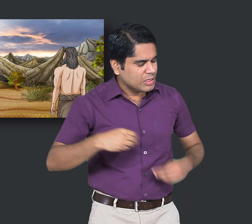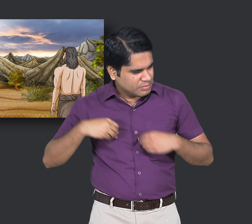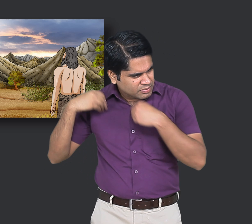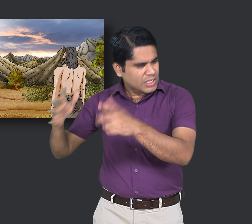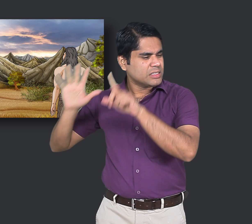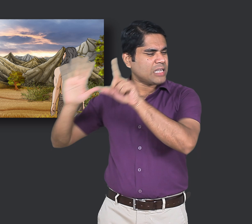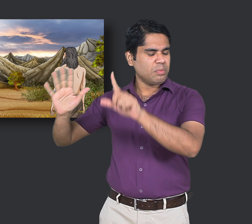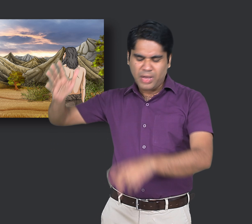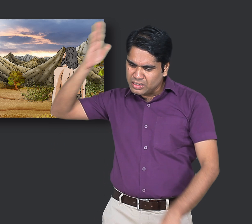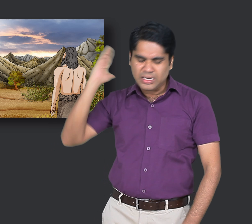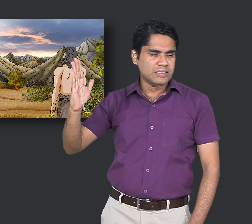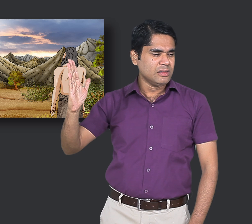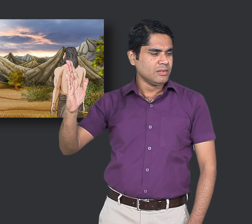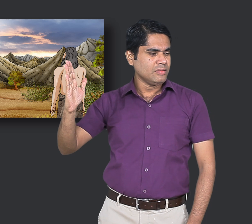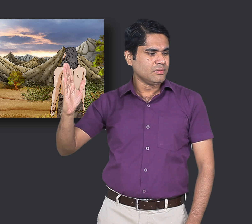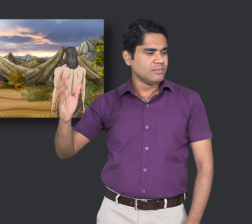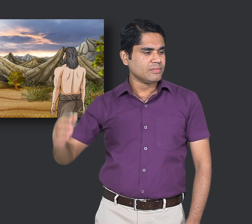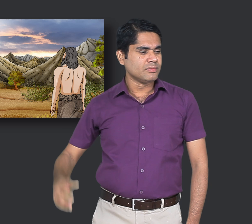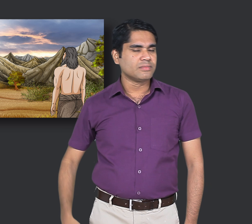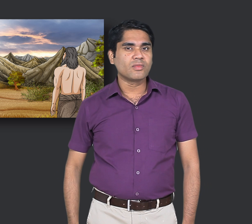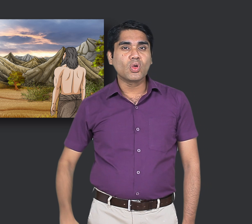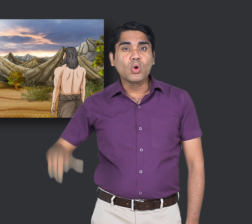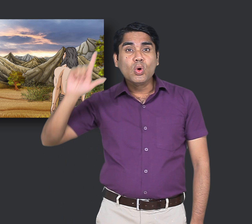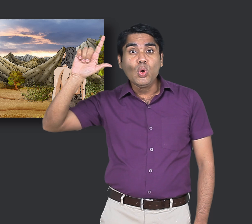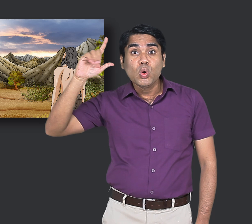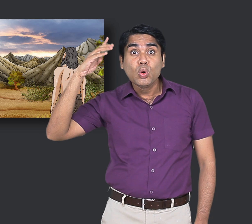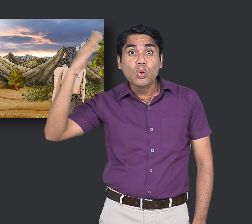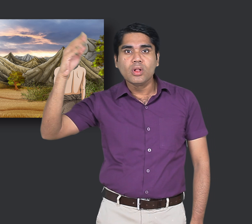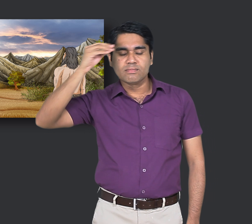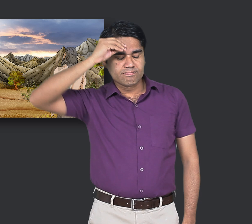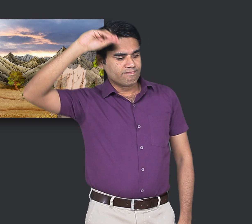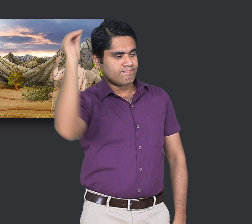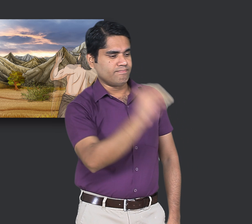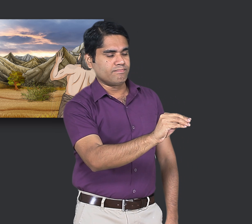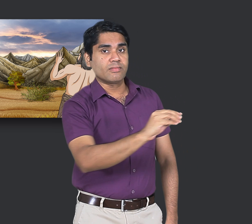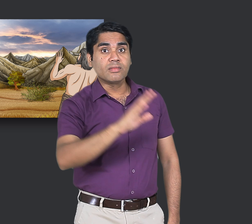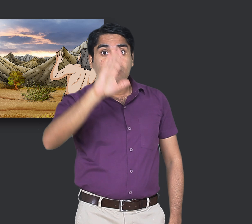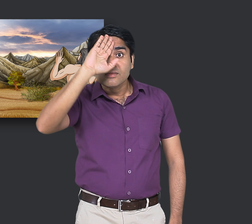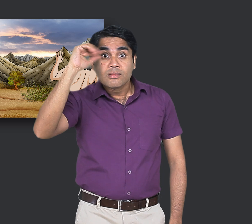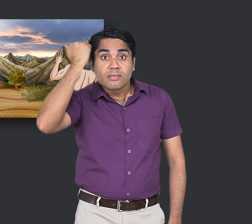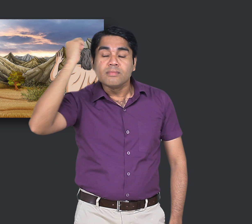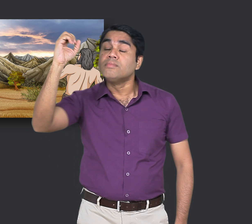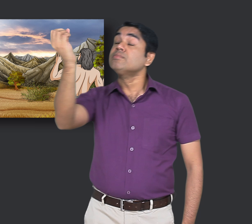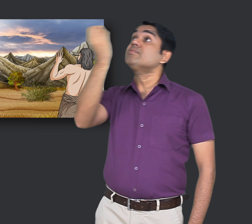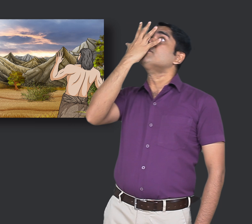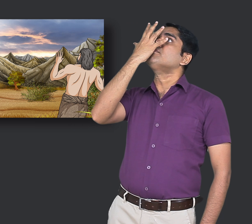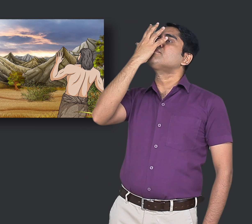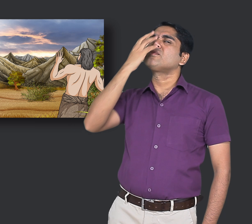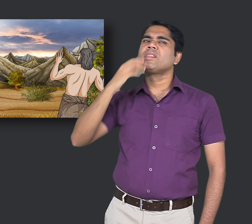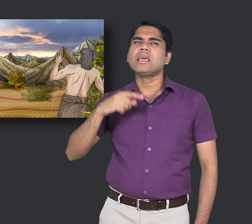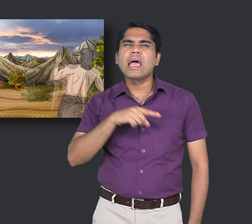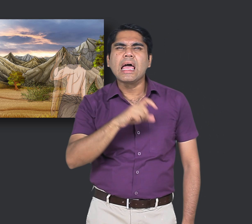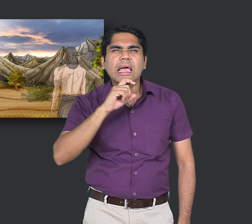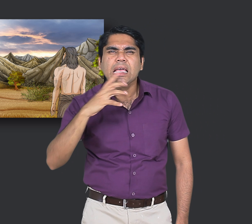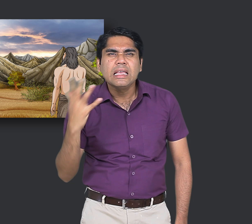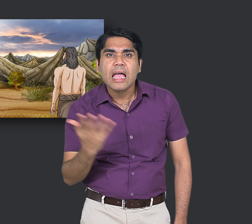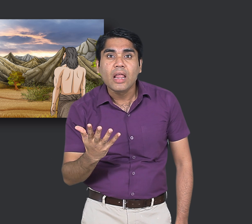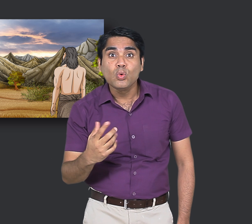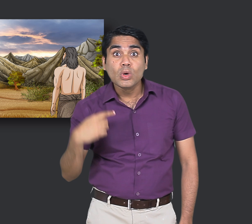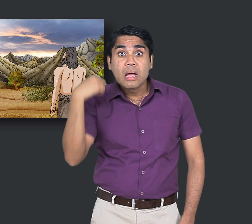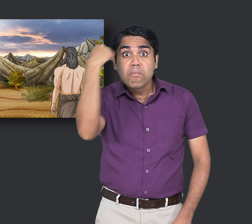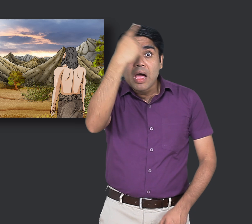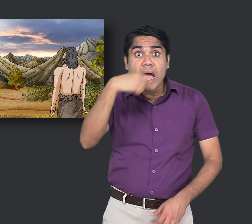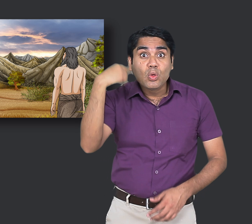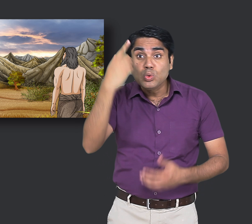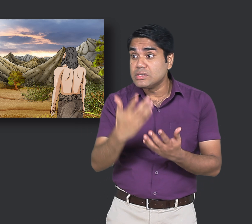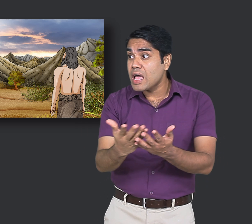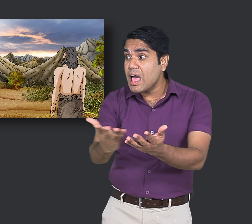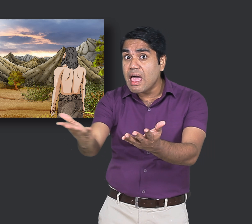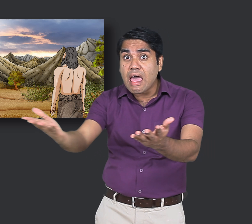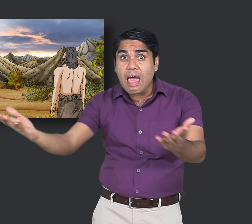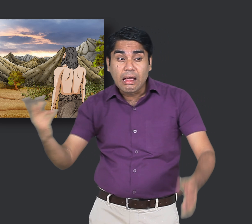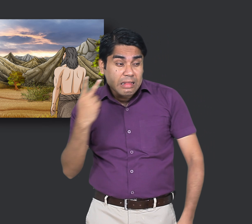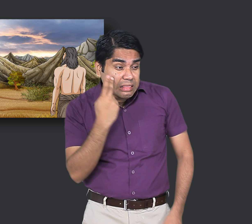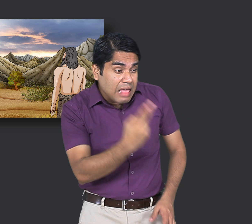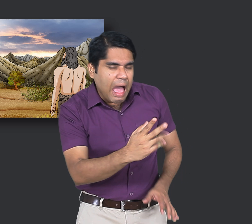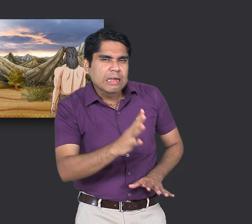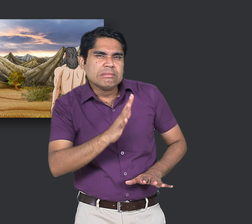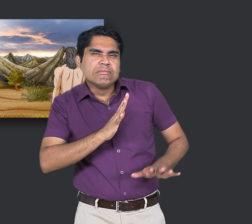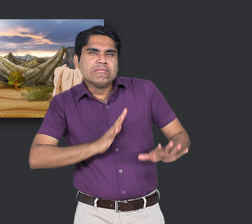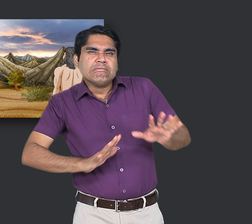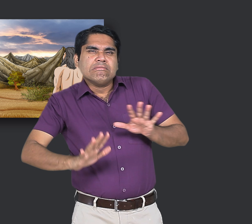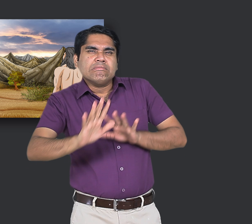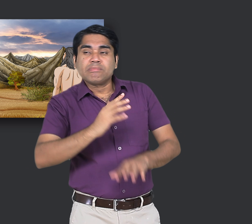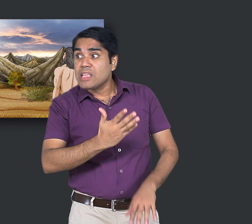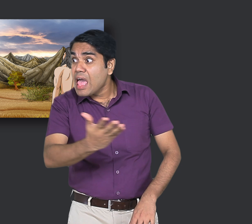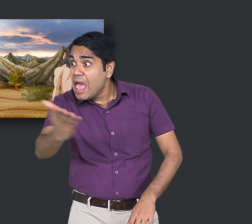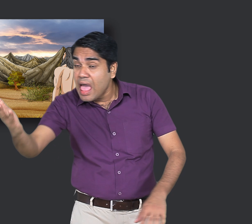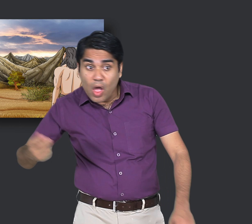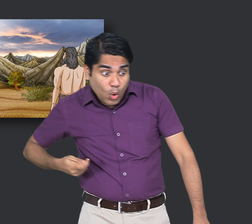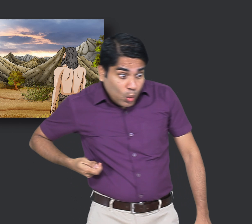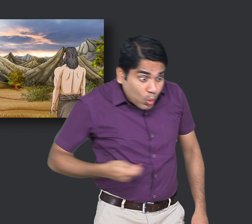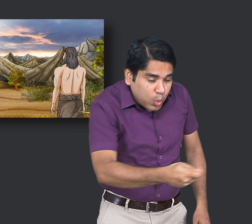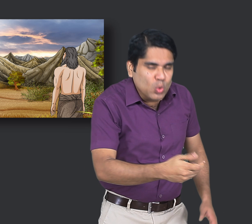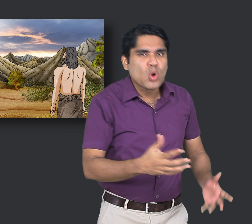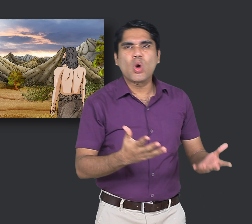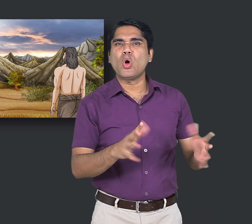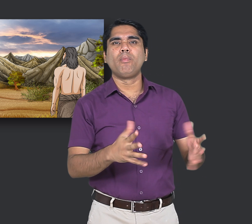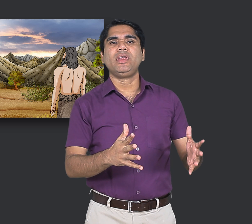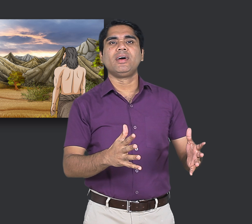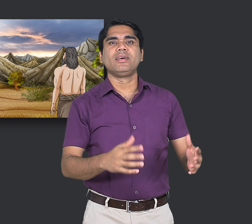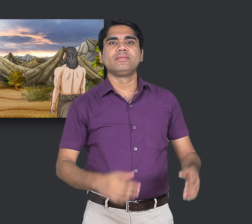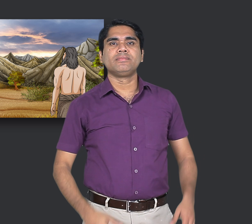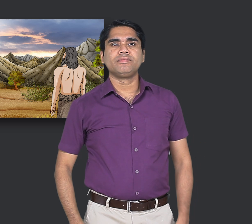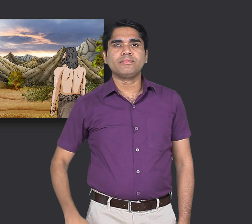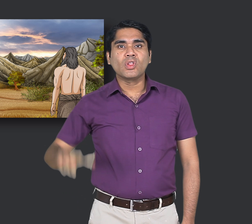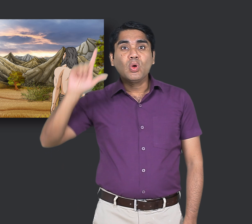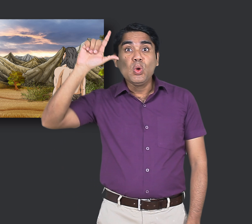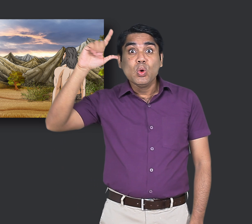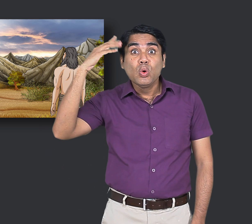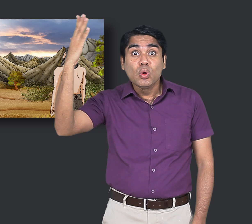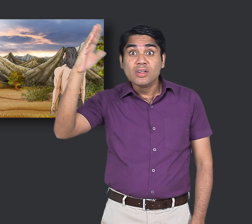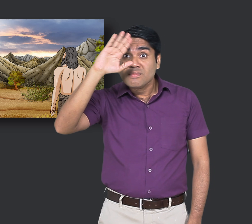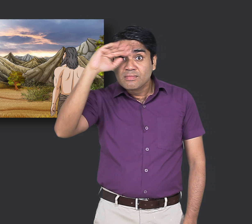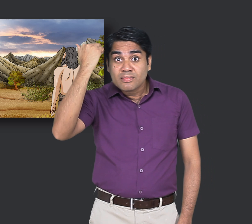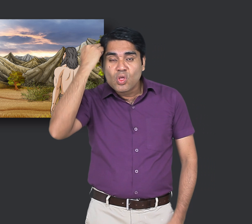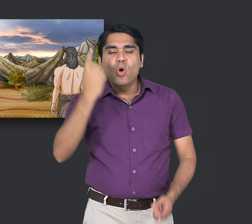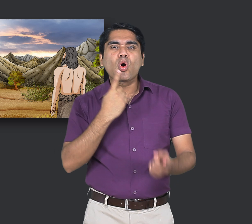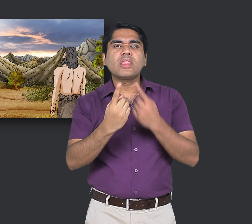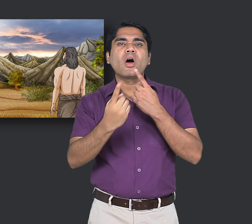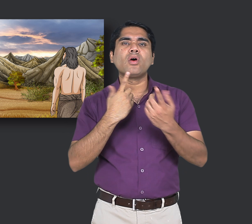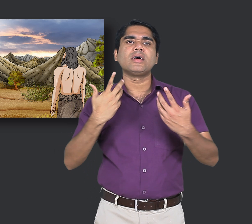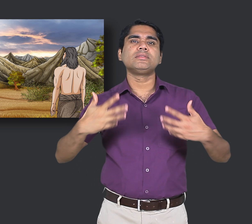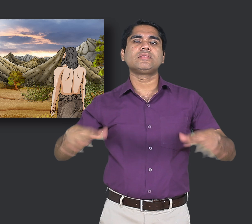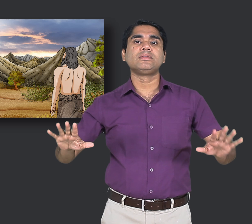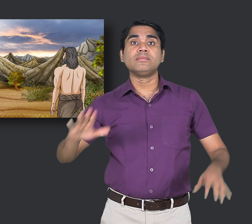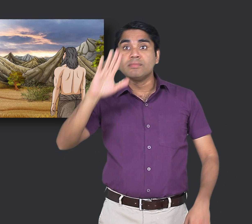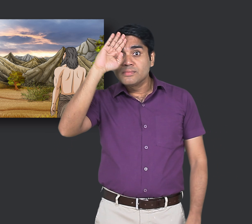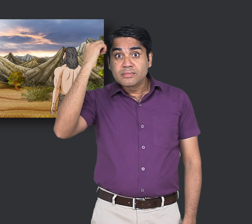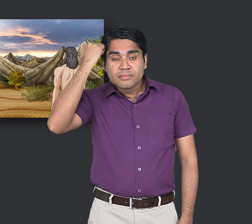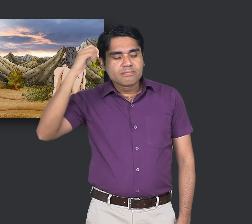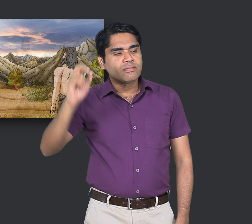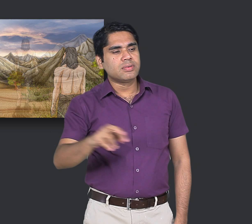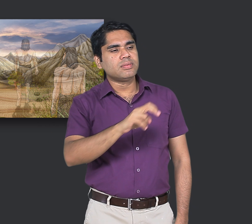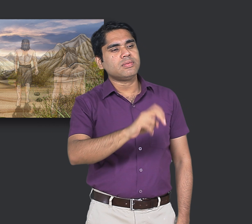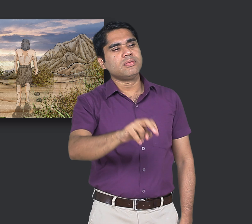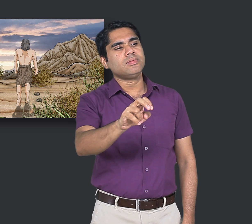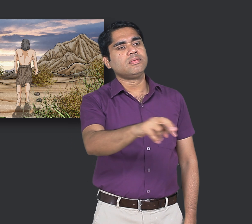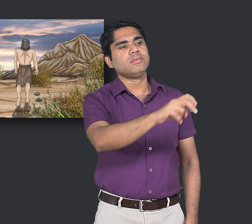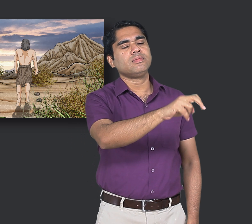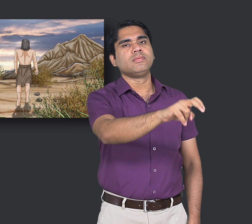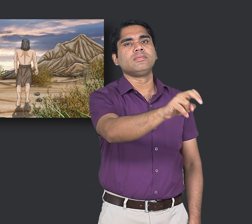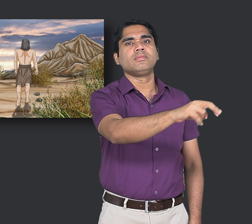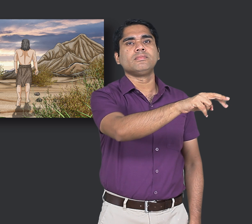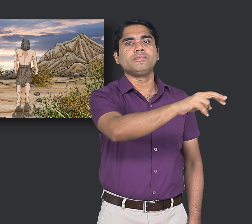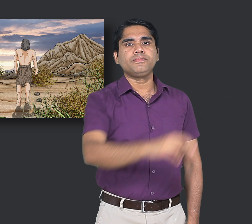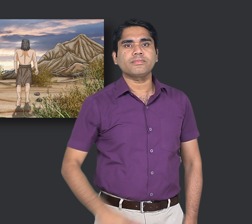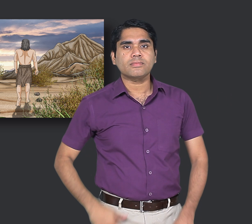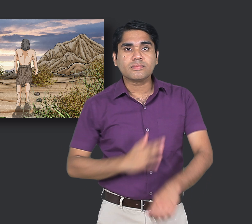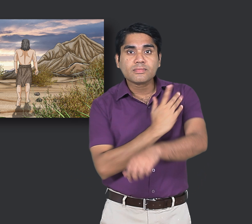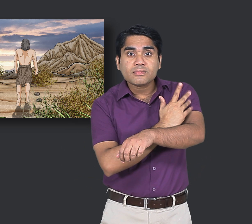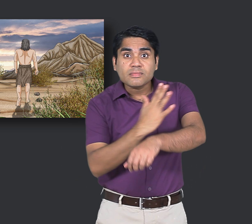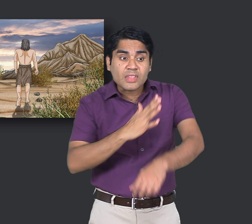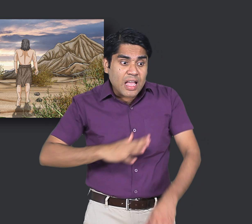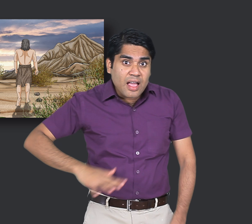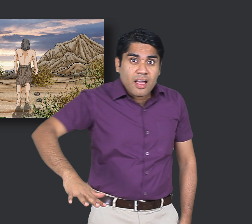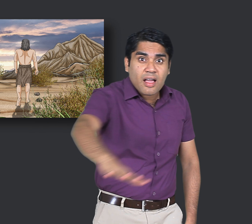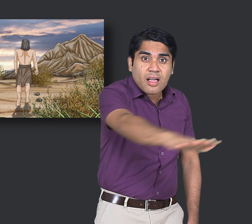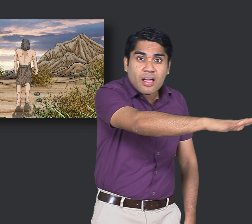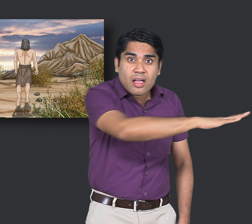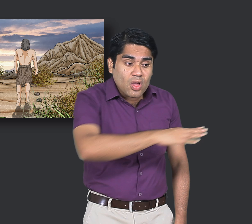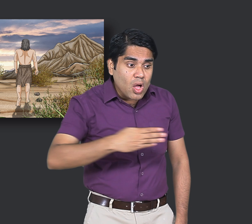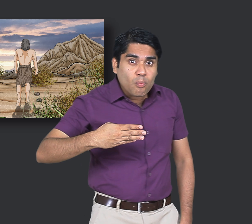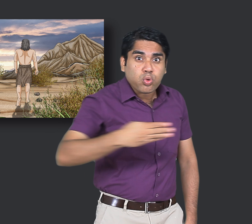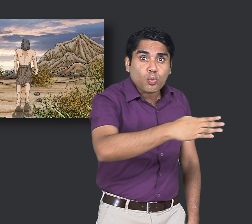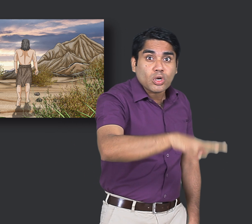“If anyone slays Cain, then Cain will be avenged sevenfold.” And the LORD placed a mark on Cain, so that no one who found him would kill him.